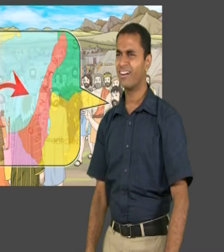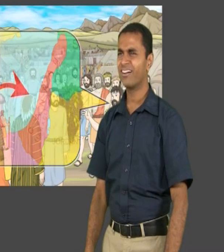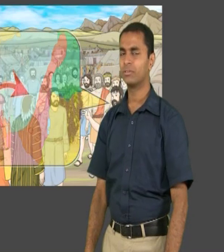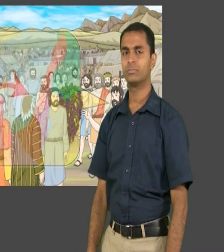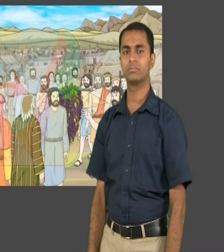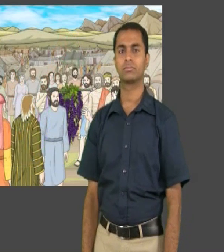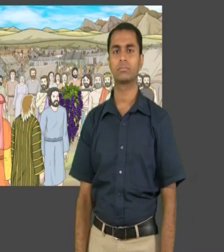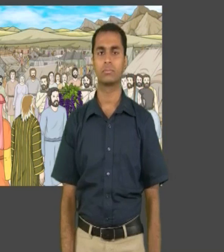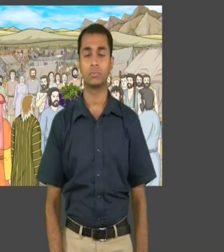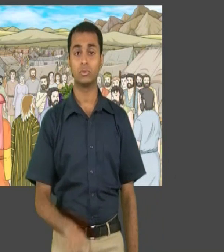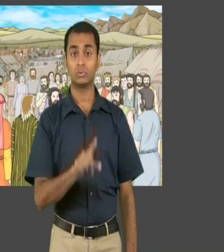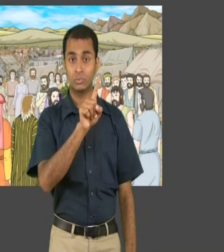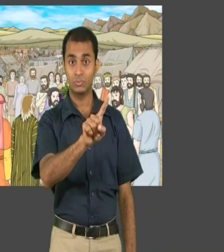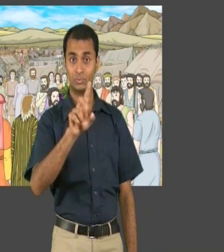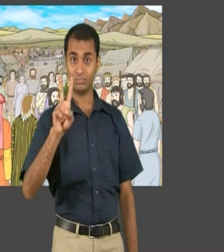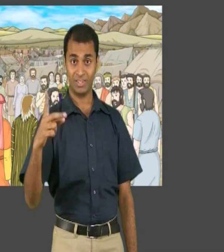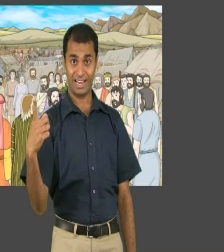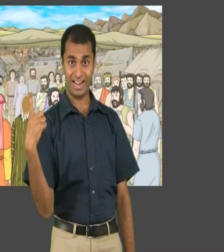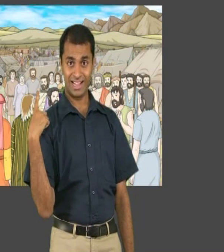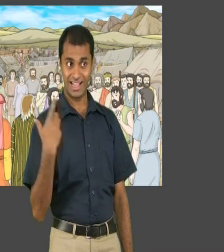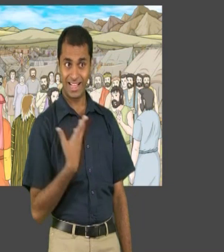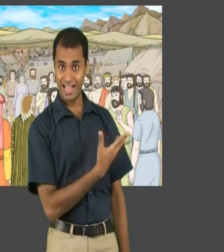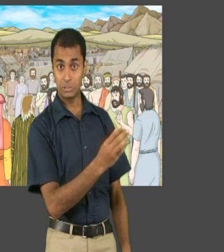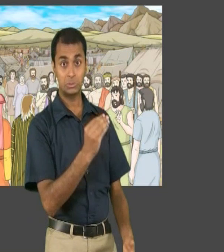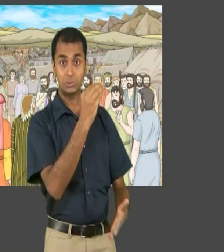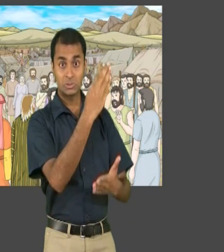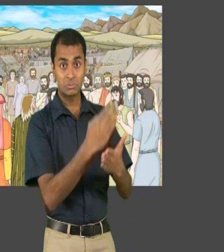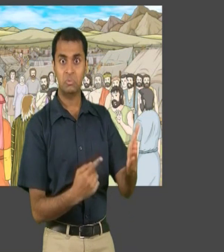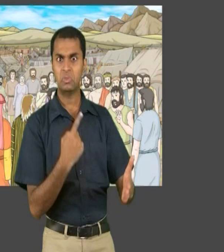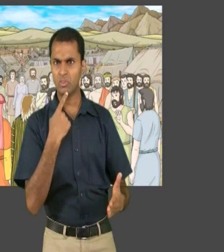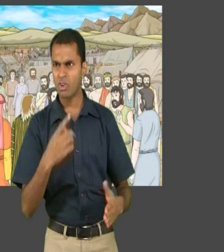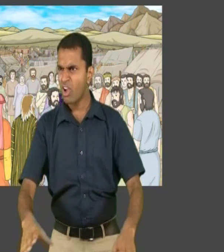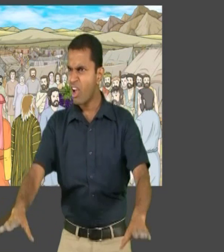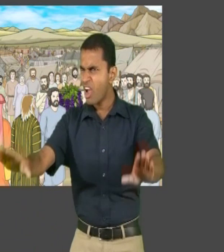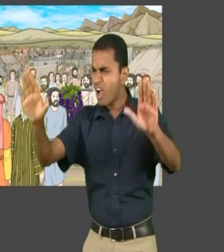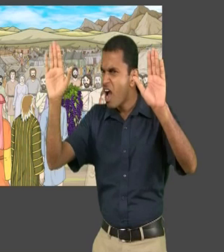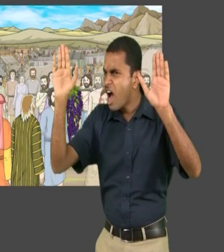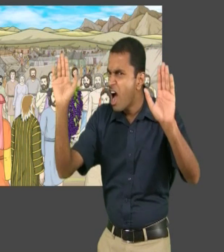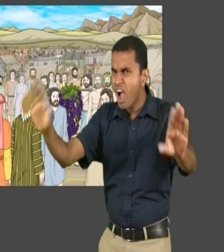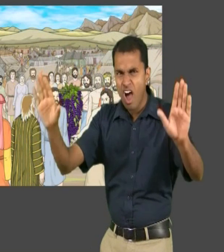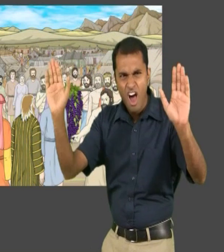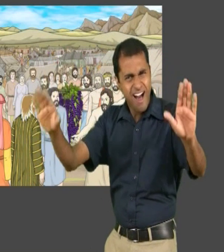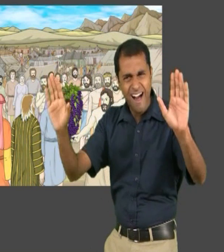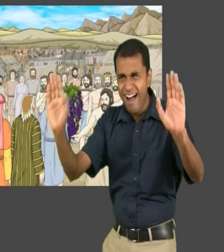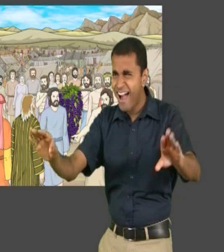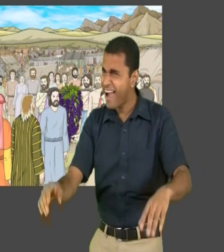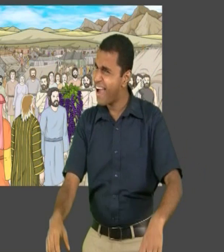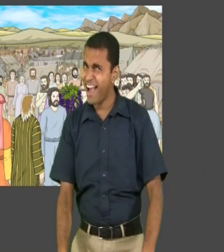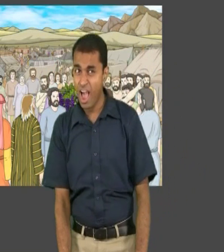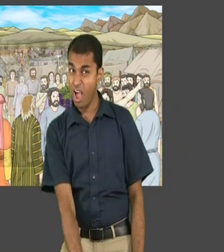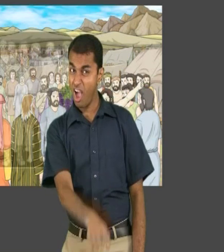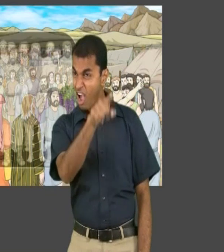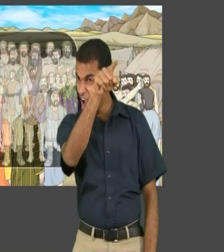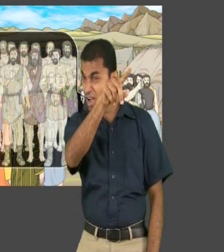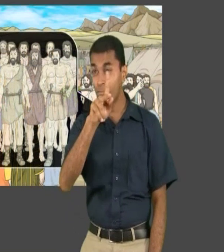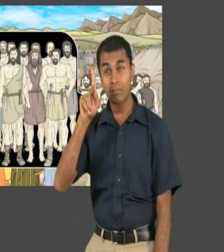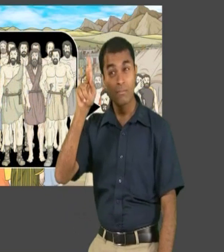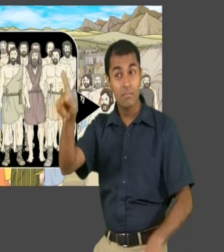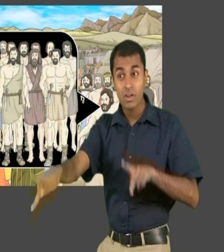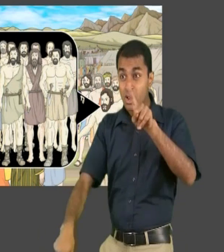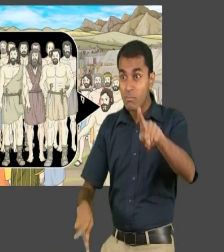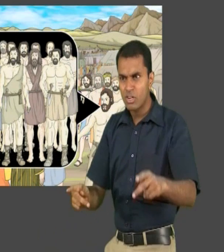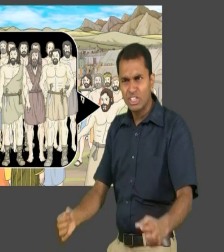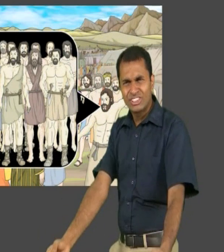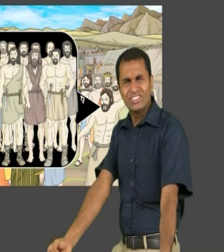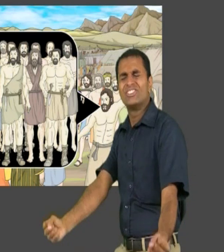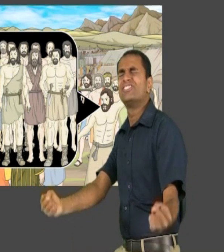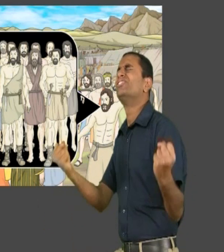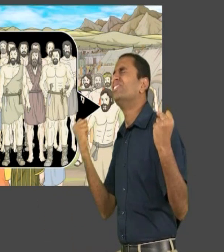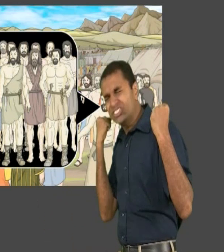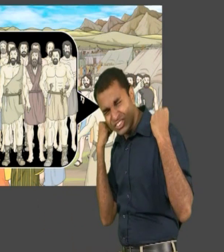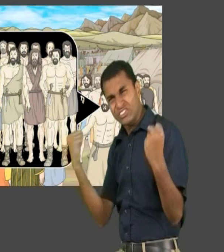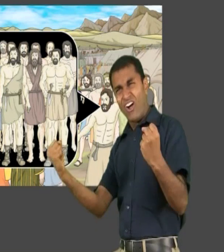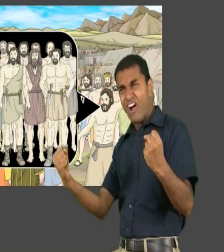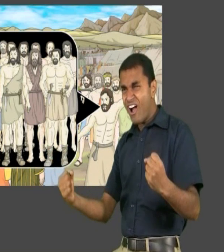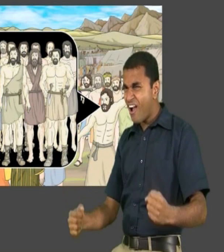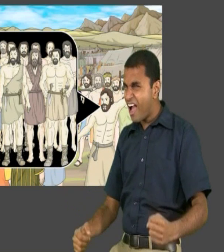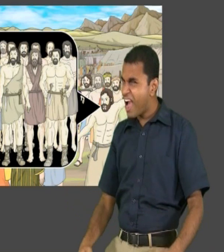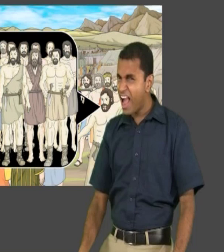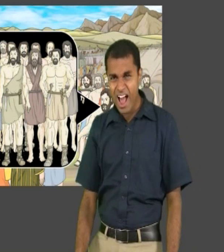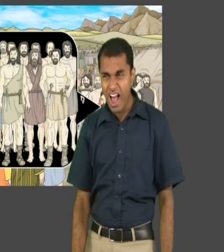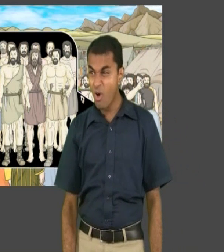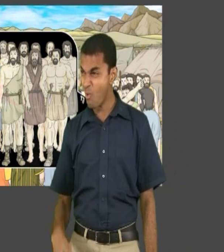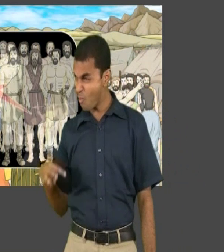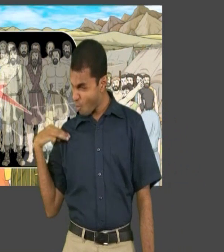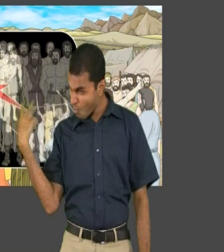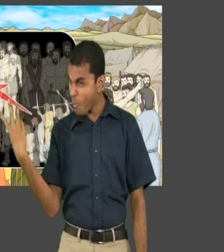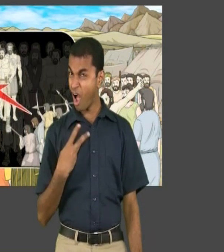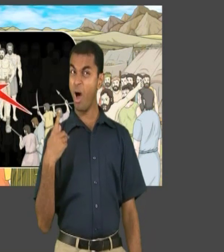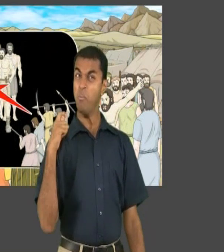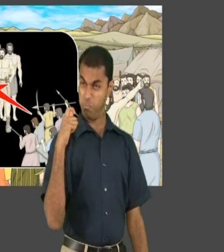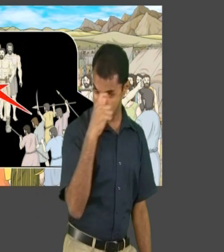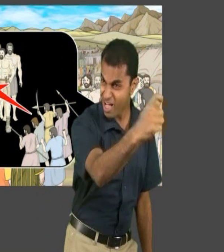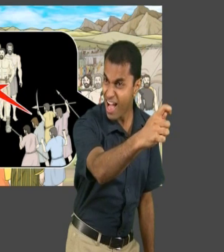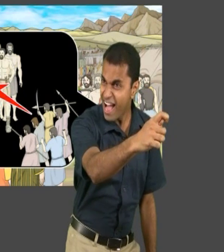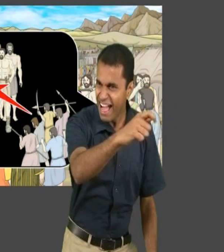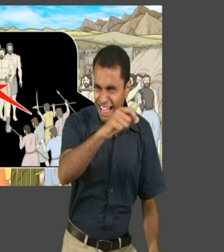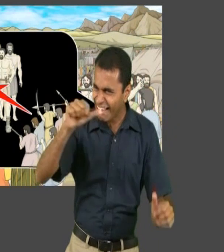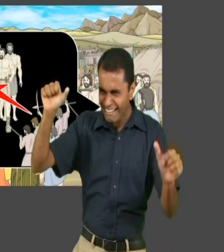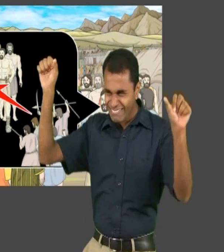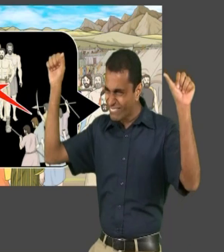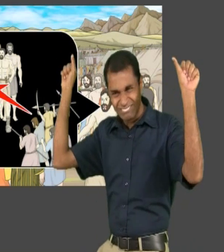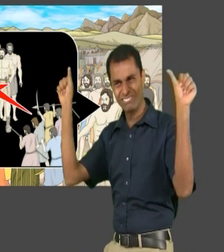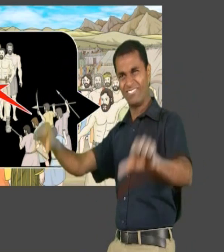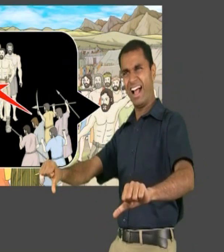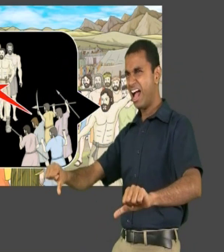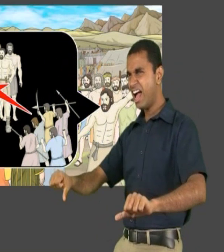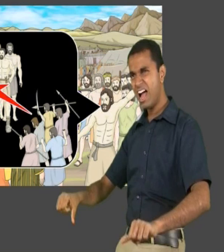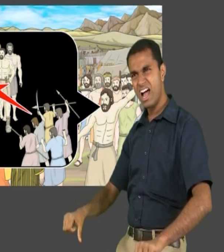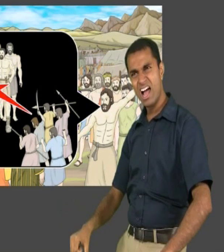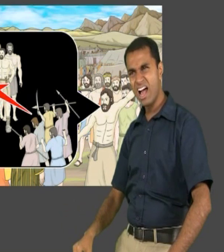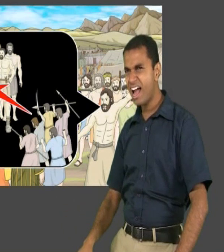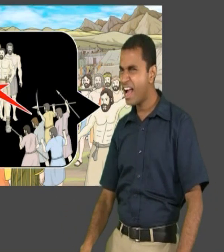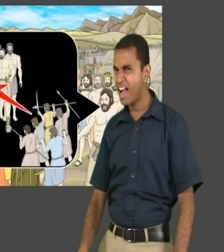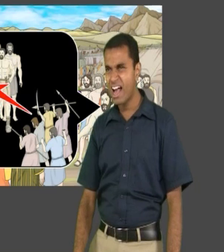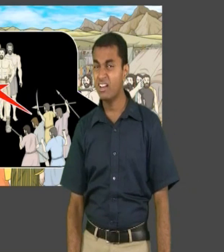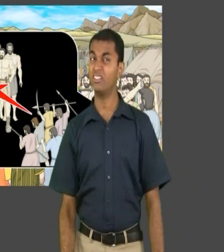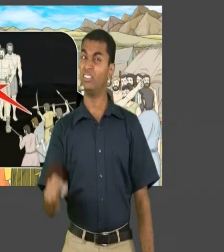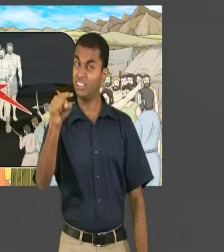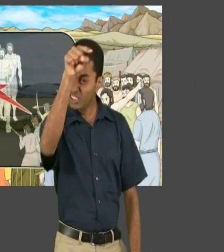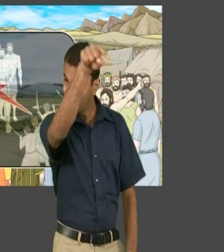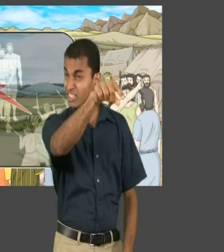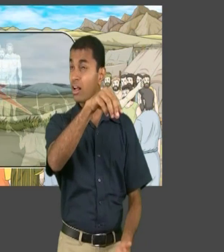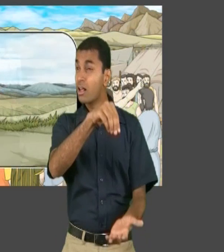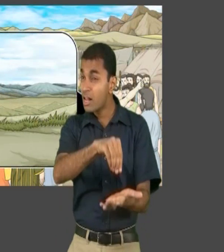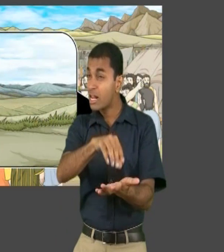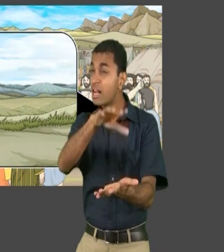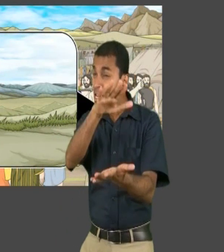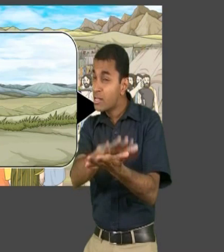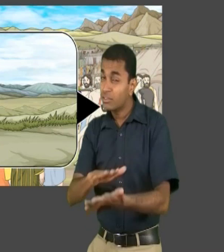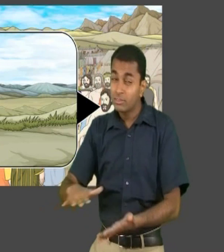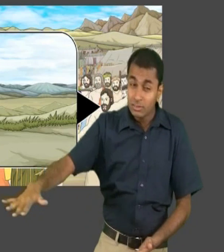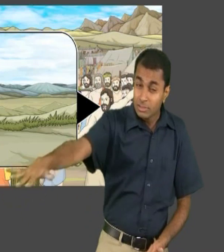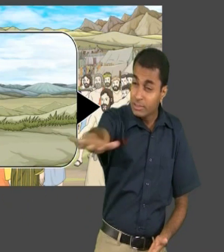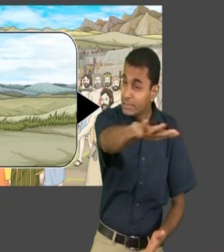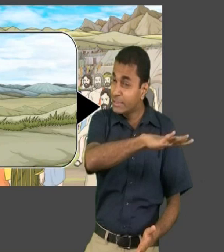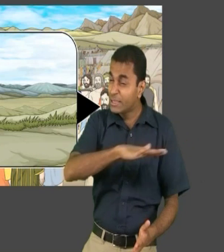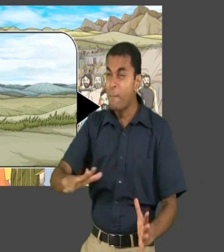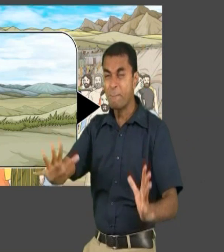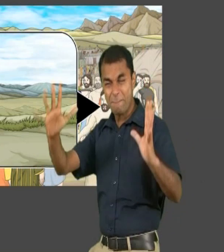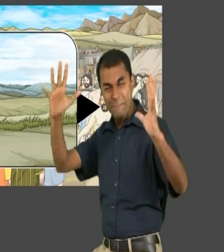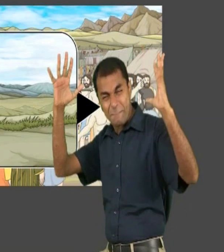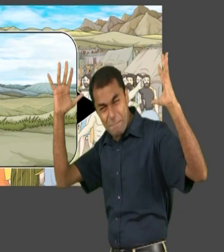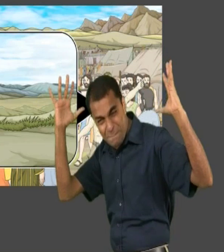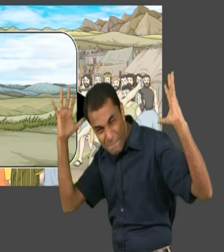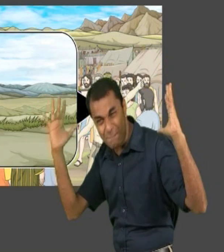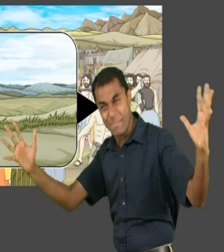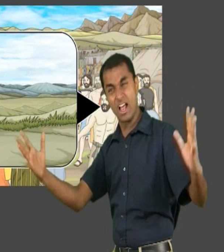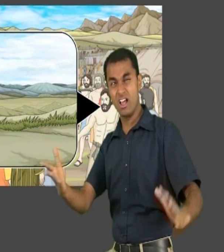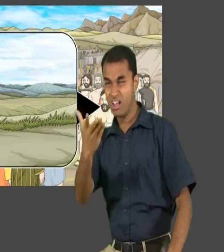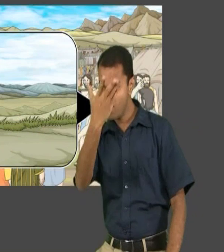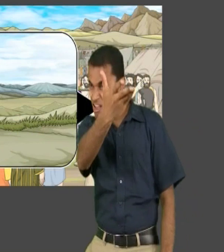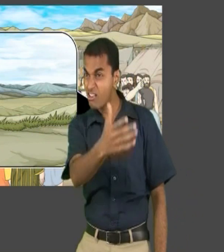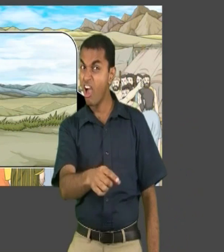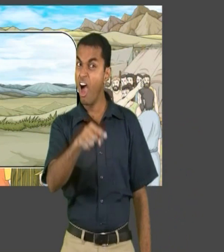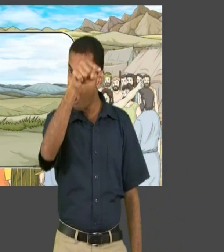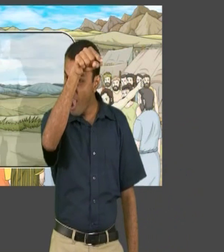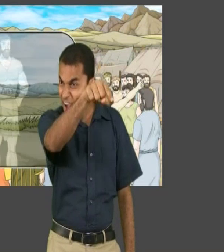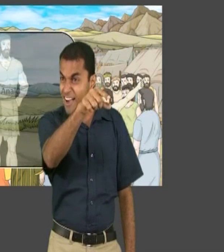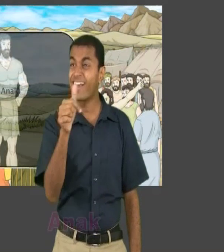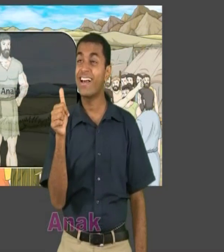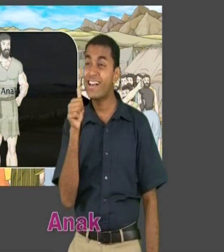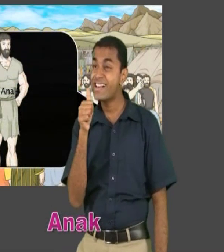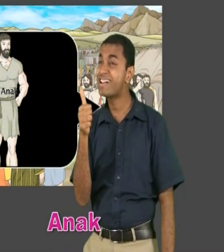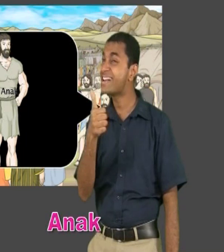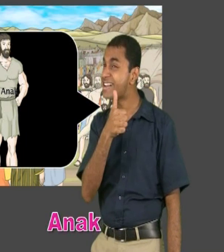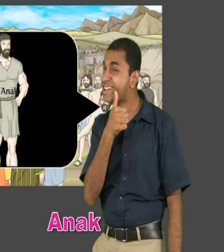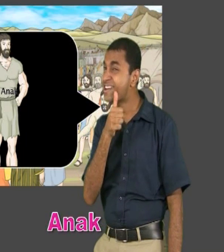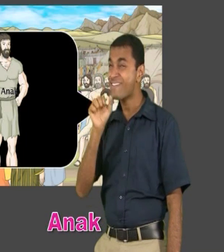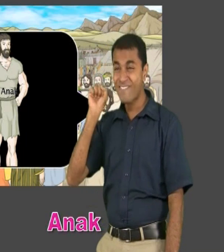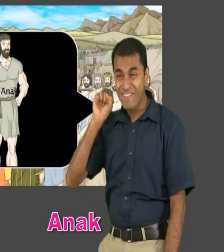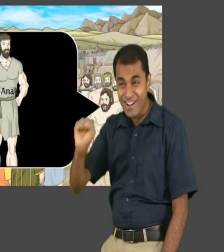But the men who had gone up with him replied, “We cannot go up against the people, for they are stronger than we are!” So they gave the Israelites a bad report about the land that they had spied out: “The land we explored devours its inhabitants, and all the people we saw there are great in stature.